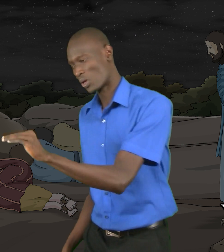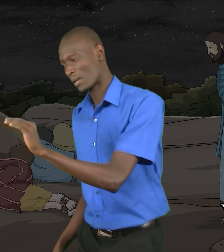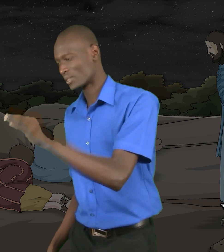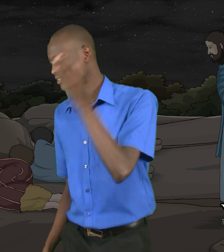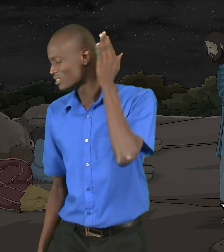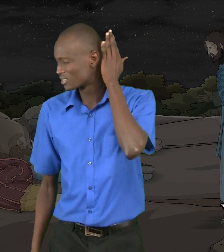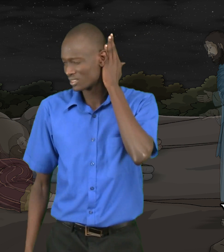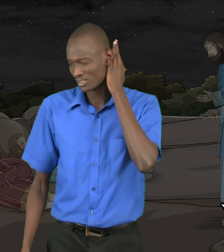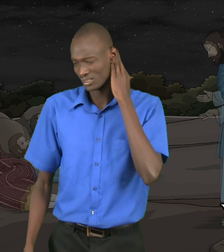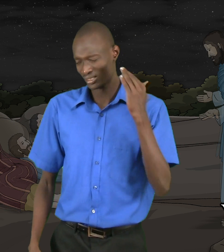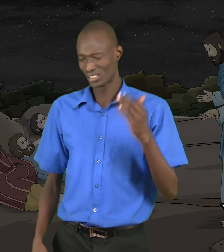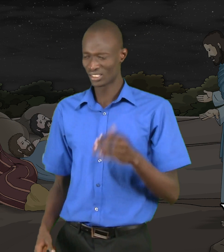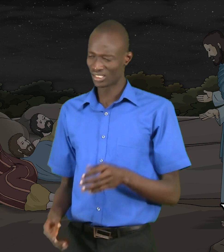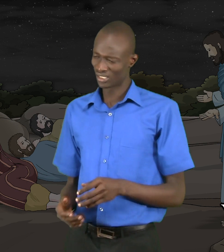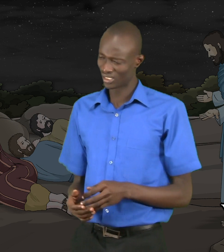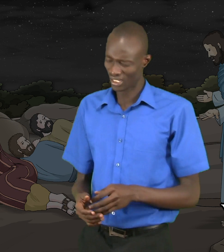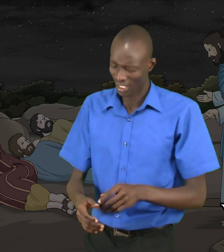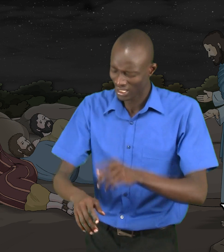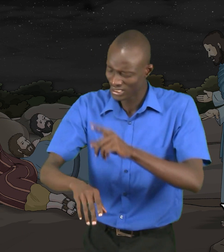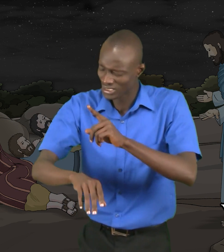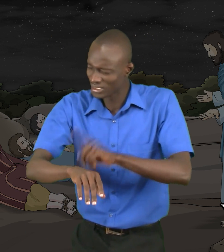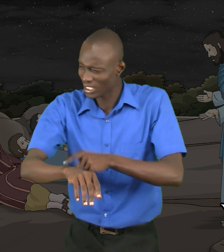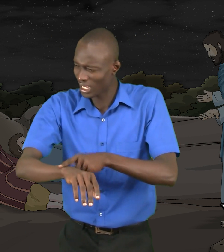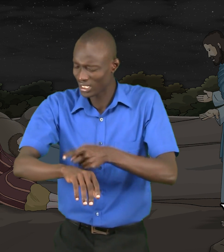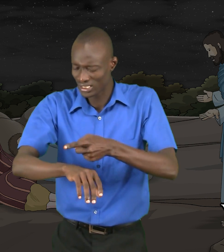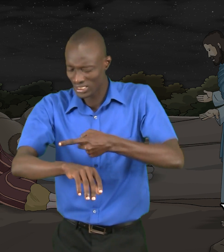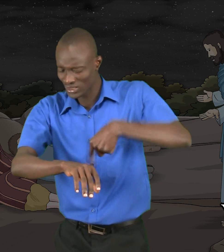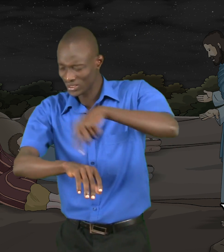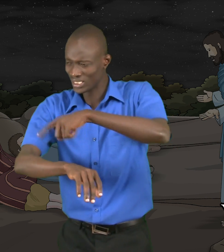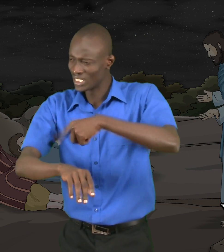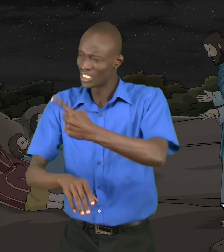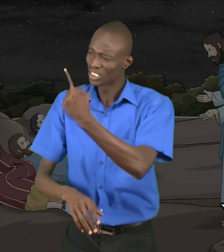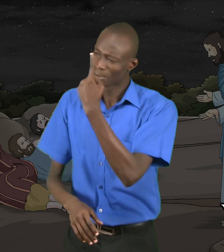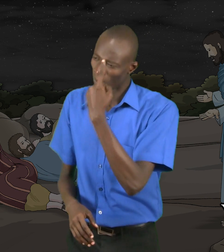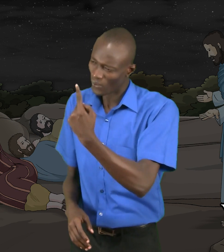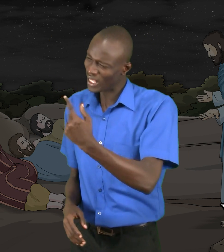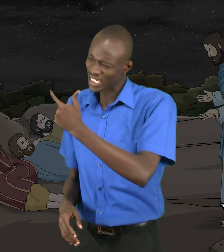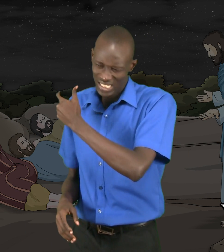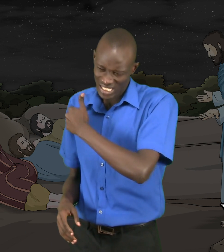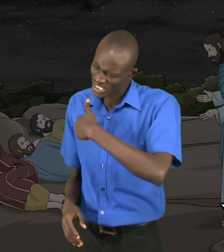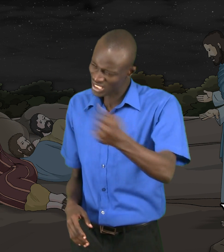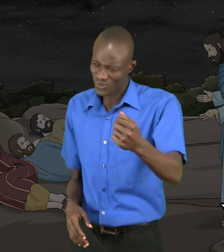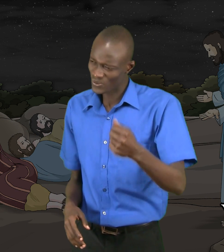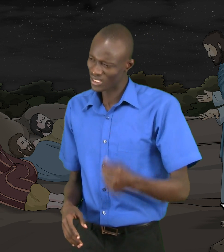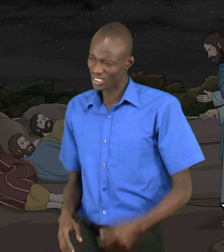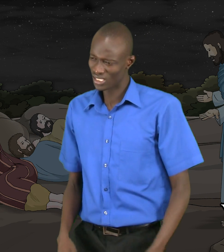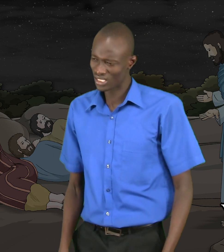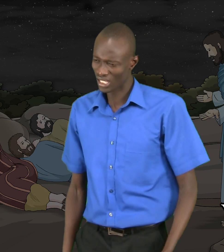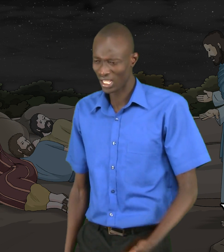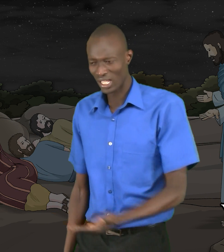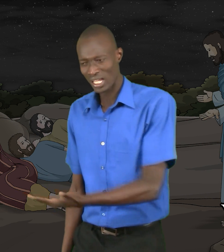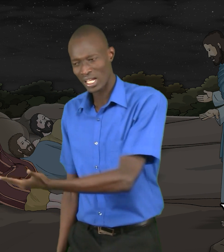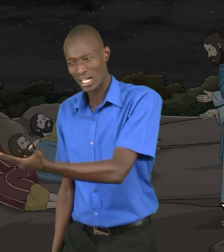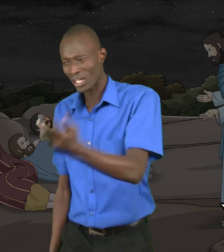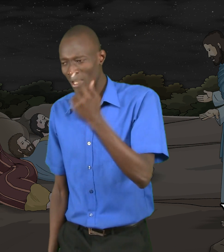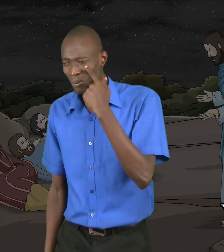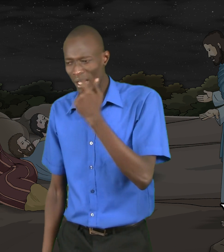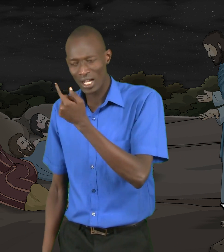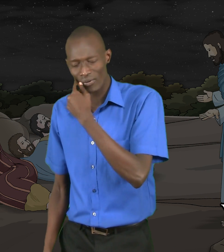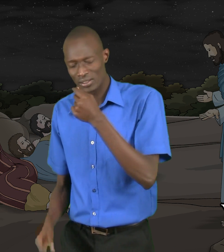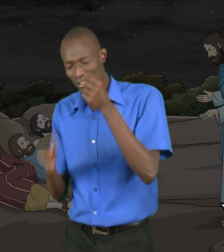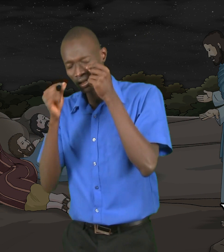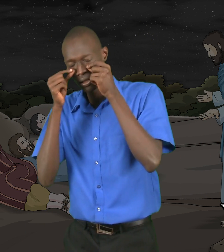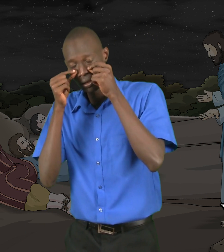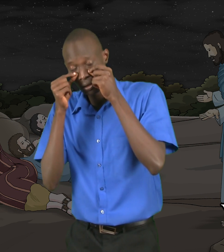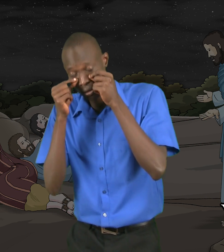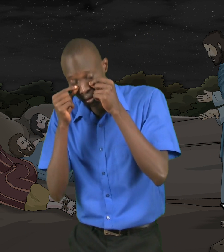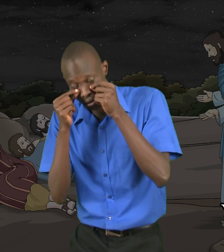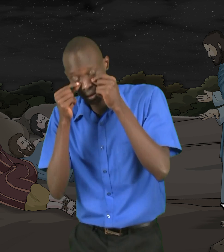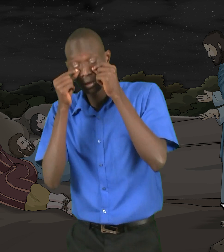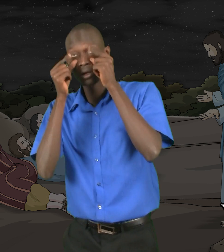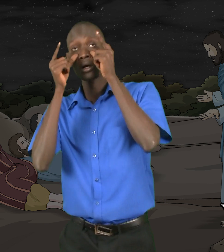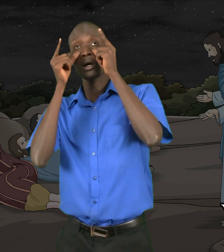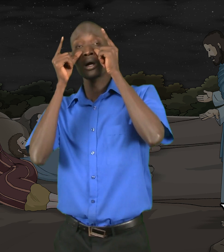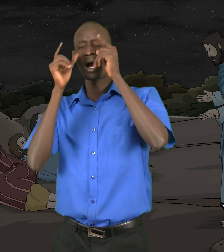He asked Peter.